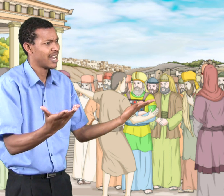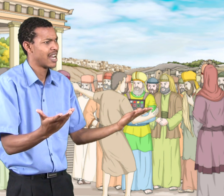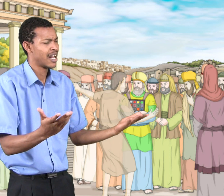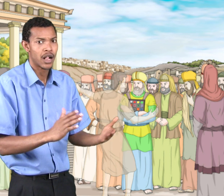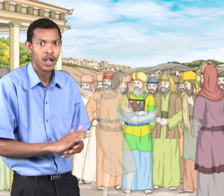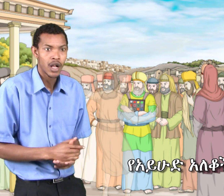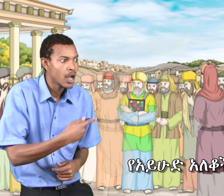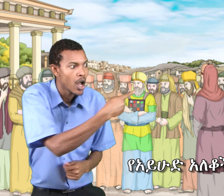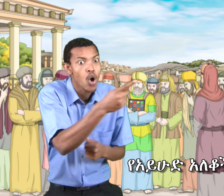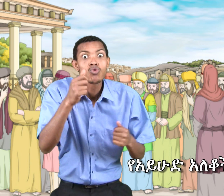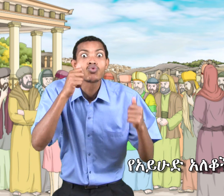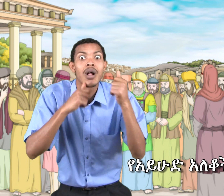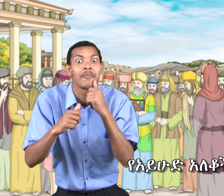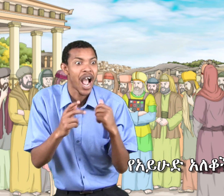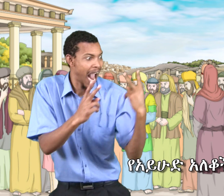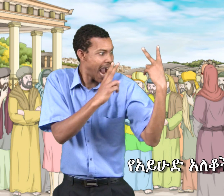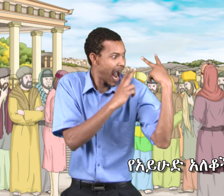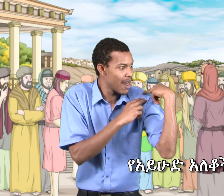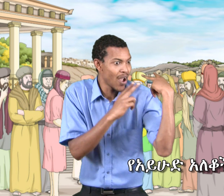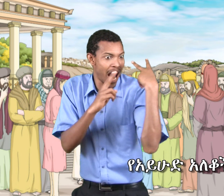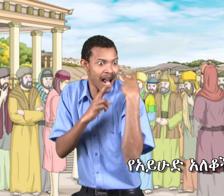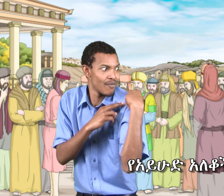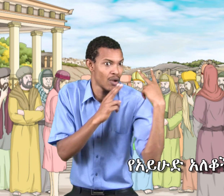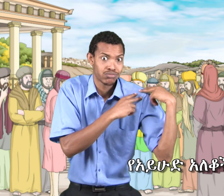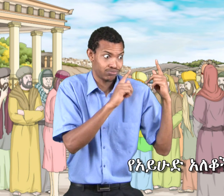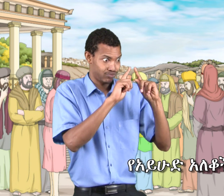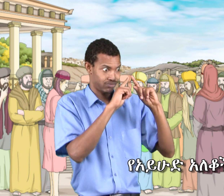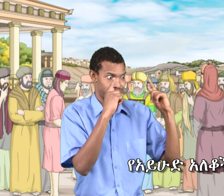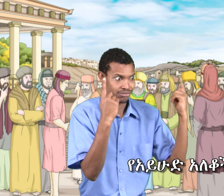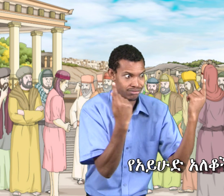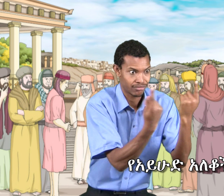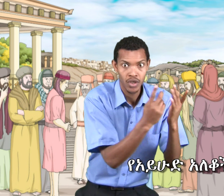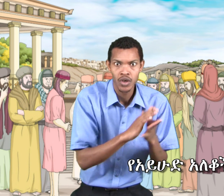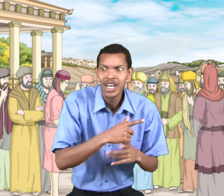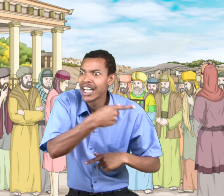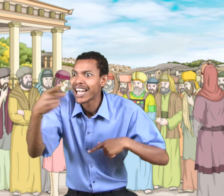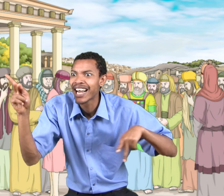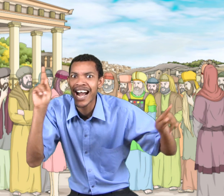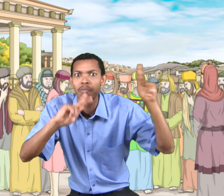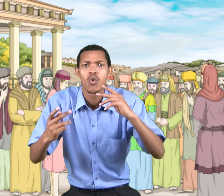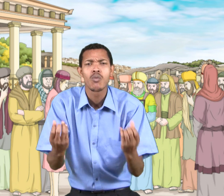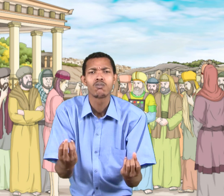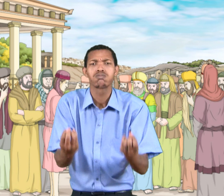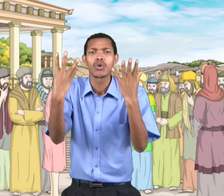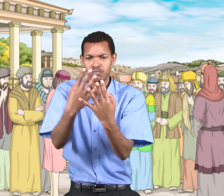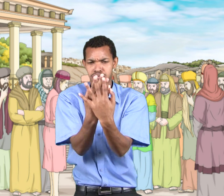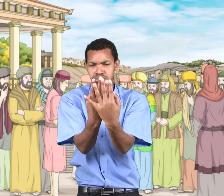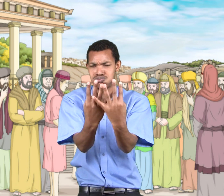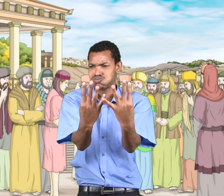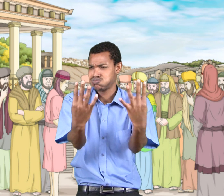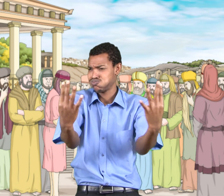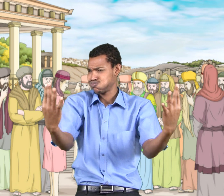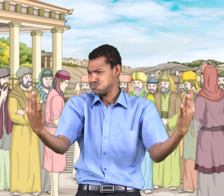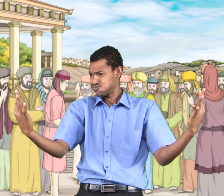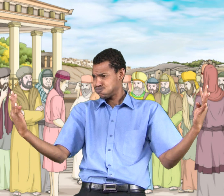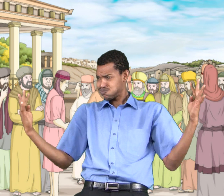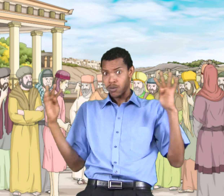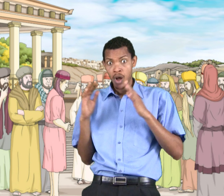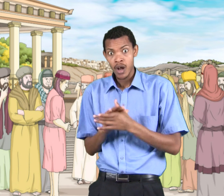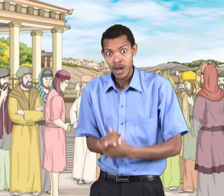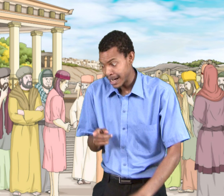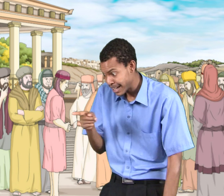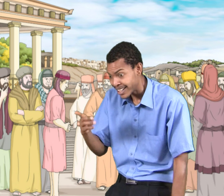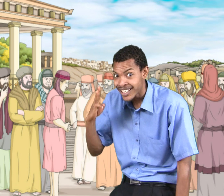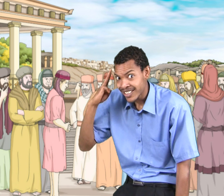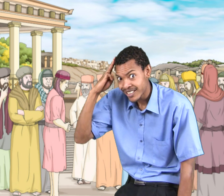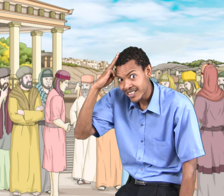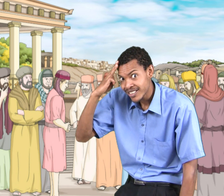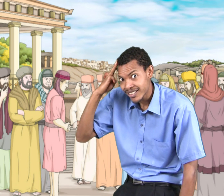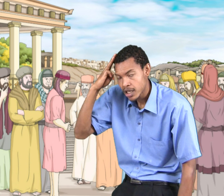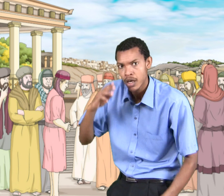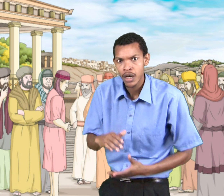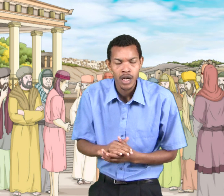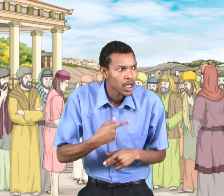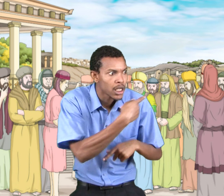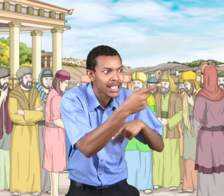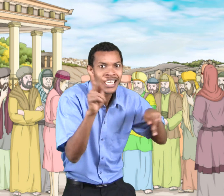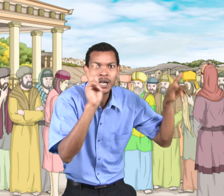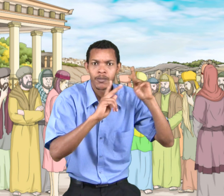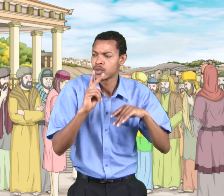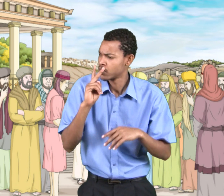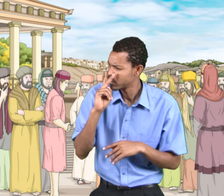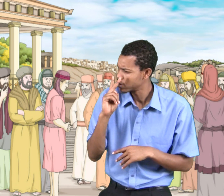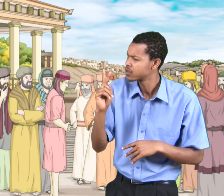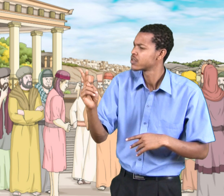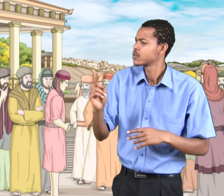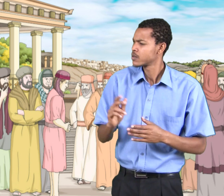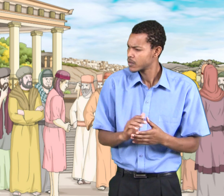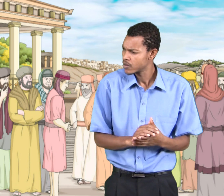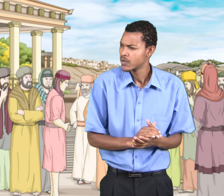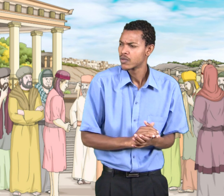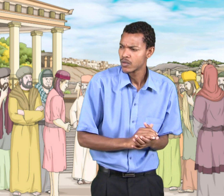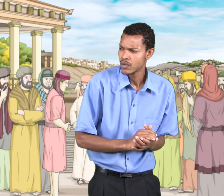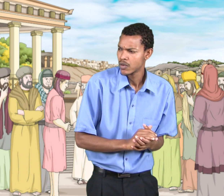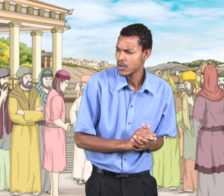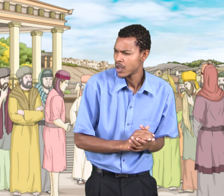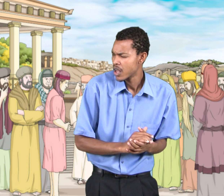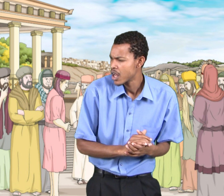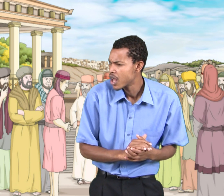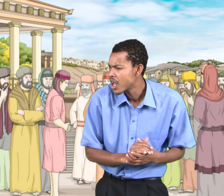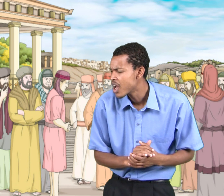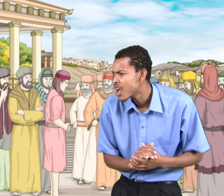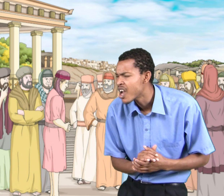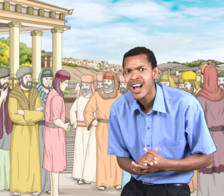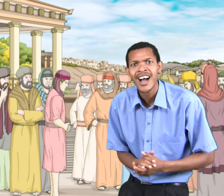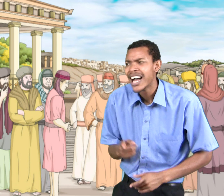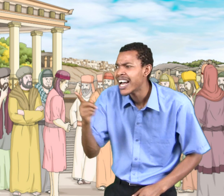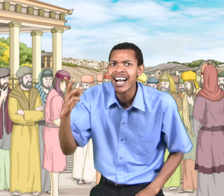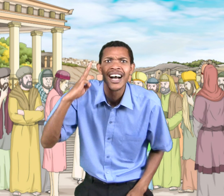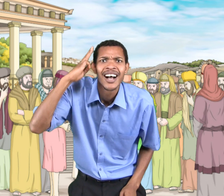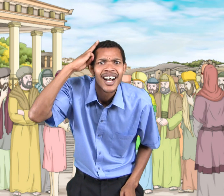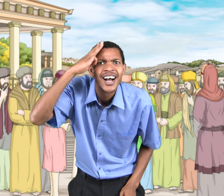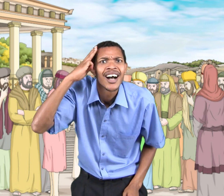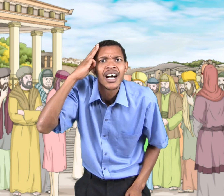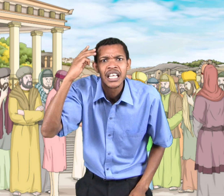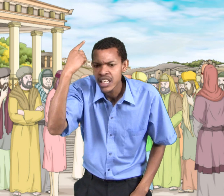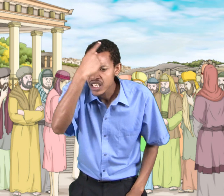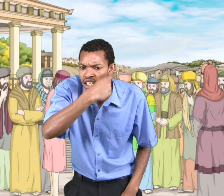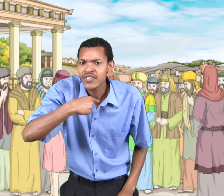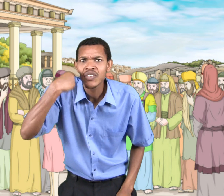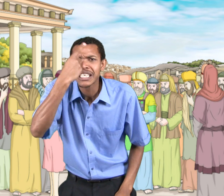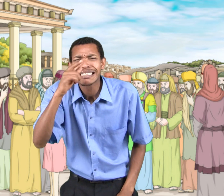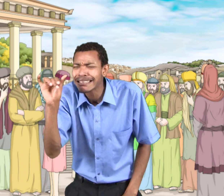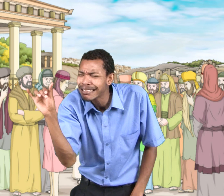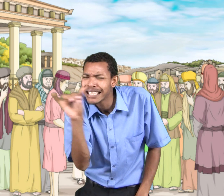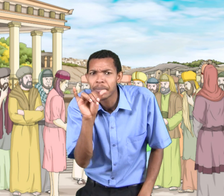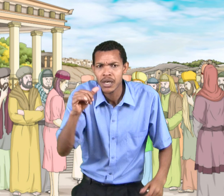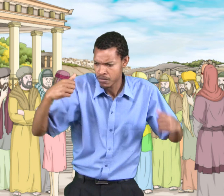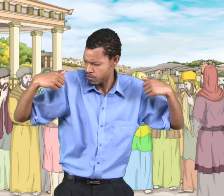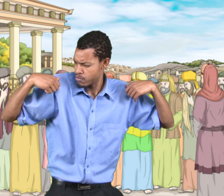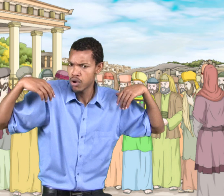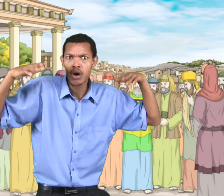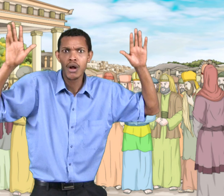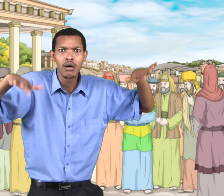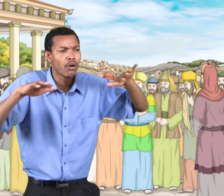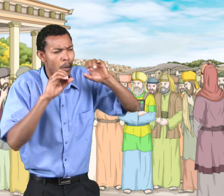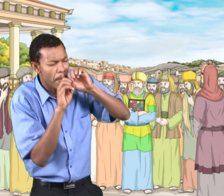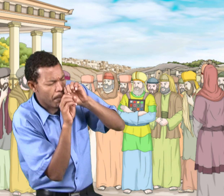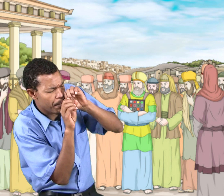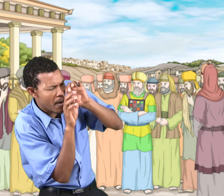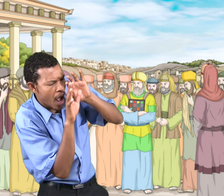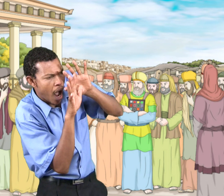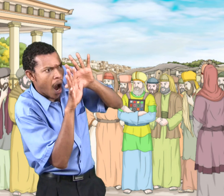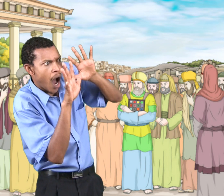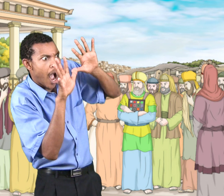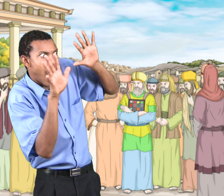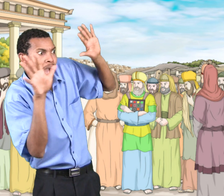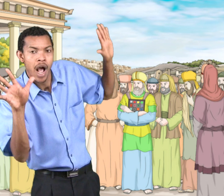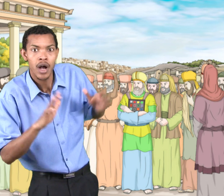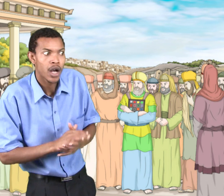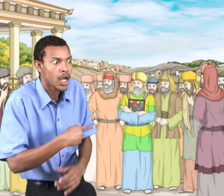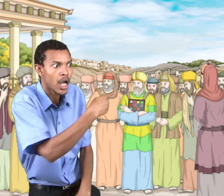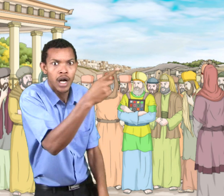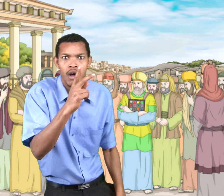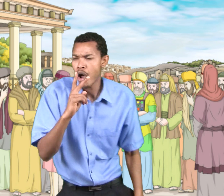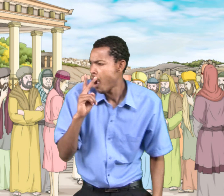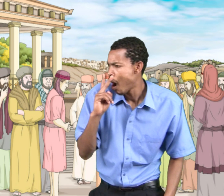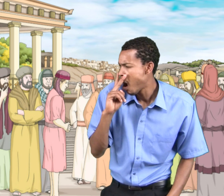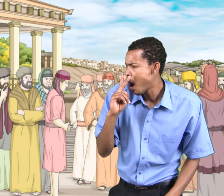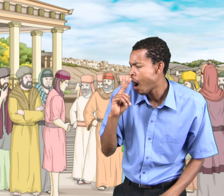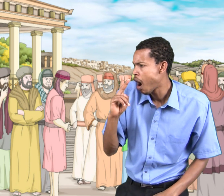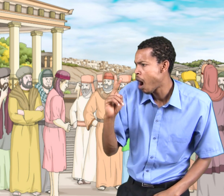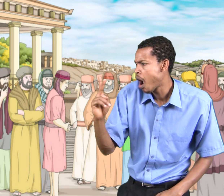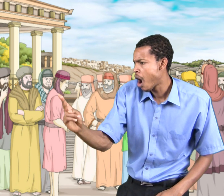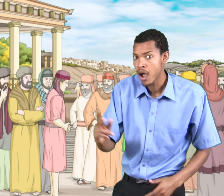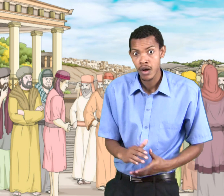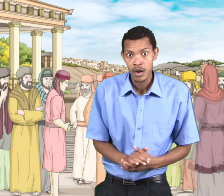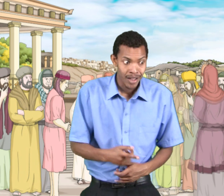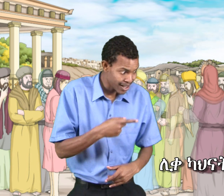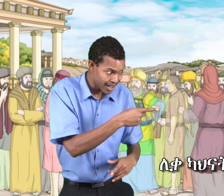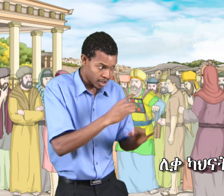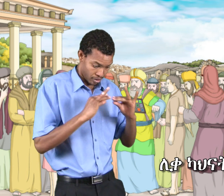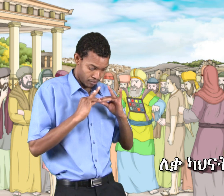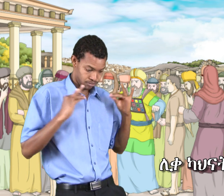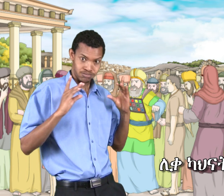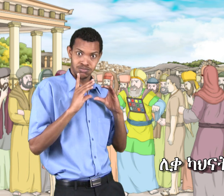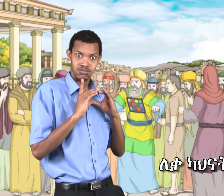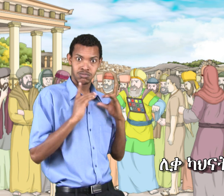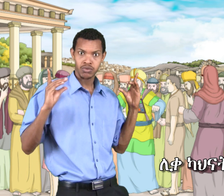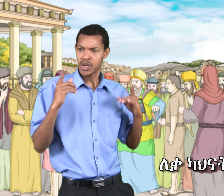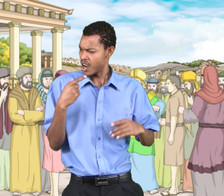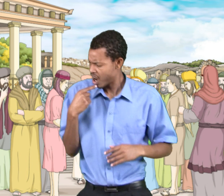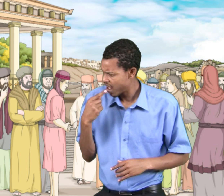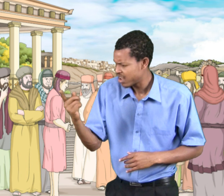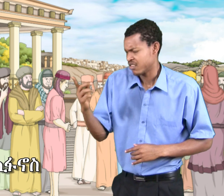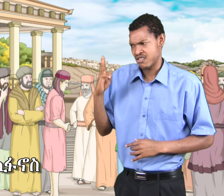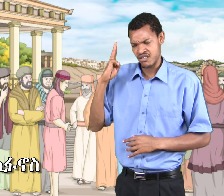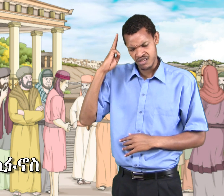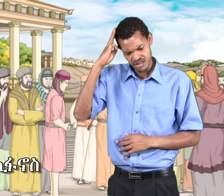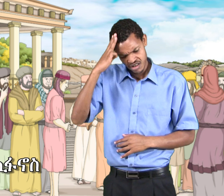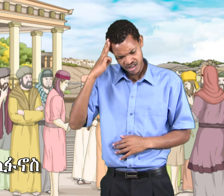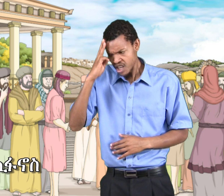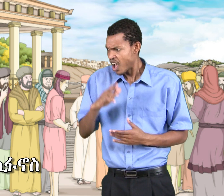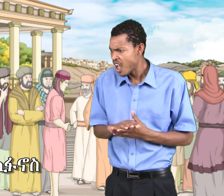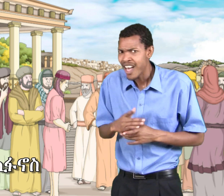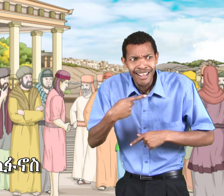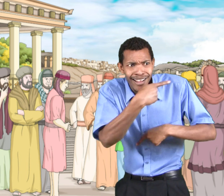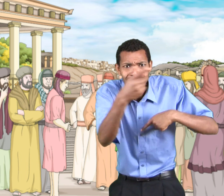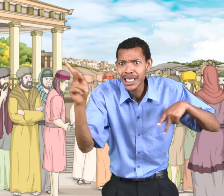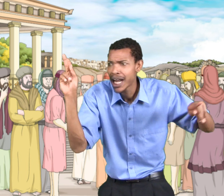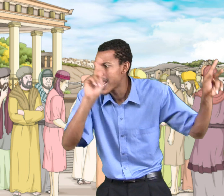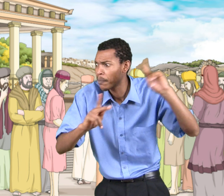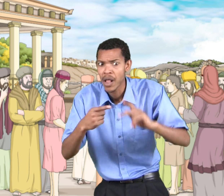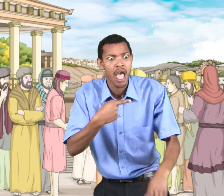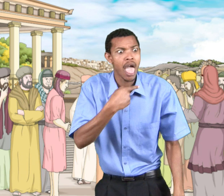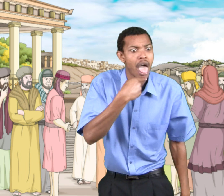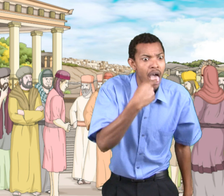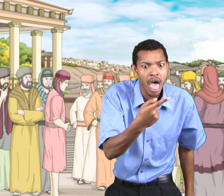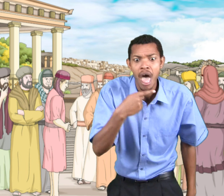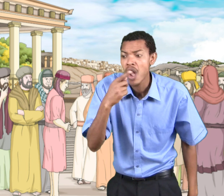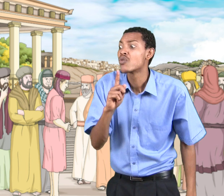All who were sitting in the Sanhedrin looked intently at Stephen, and they saw that his face was like the face of an angel.